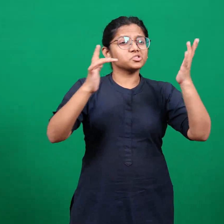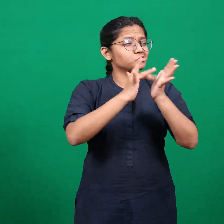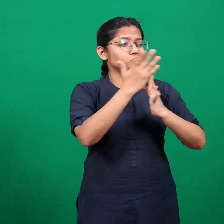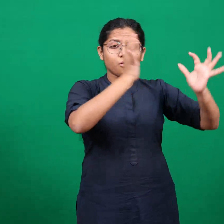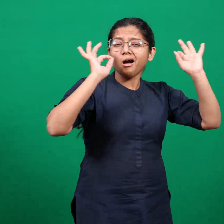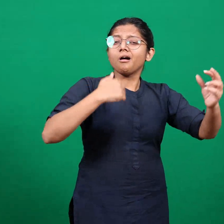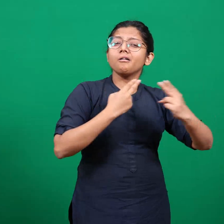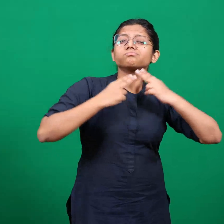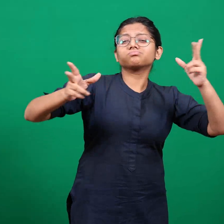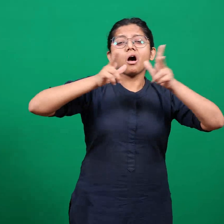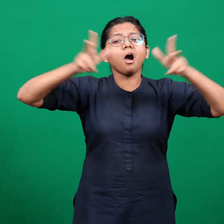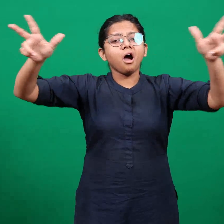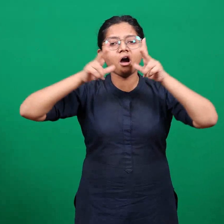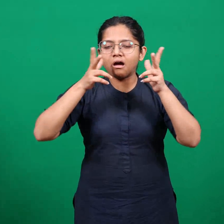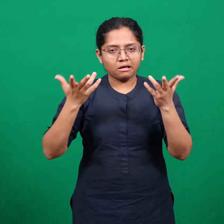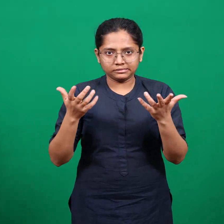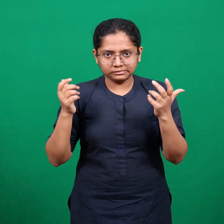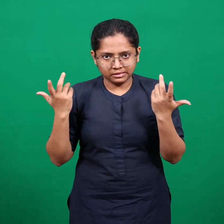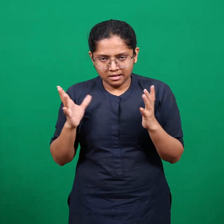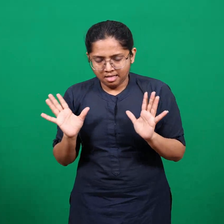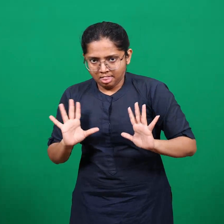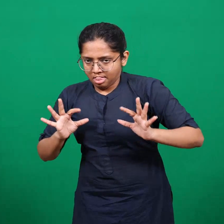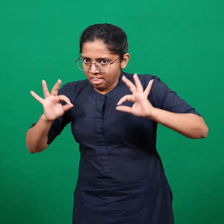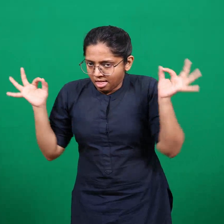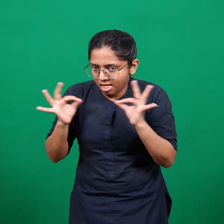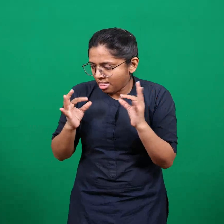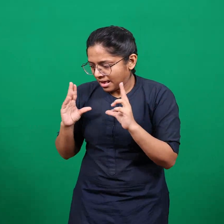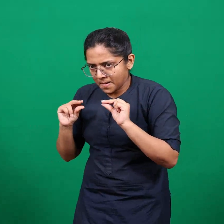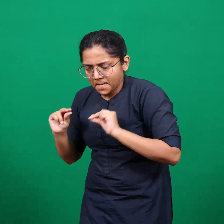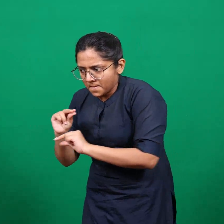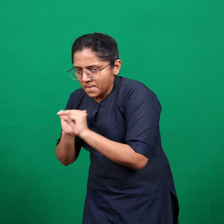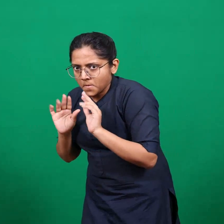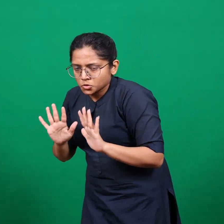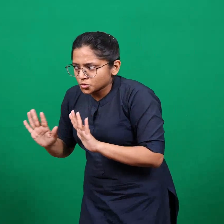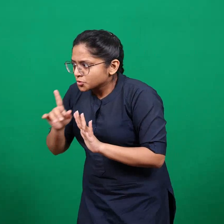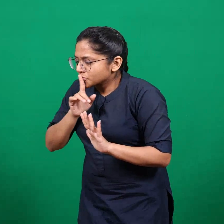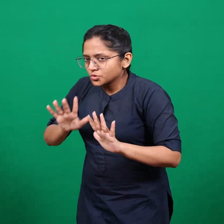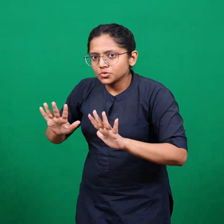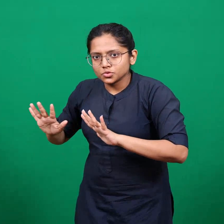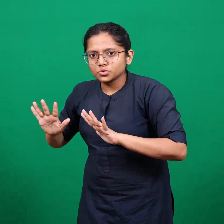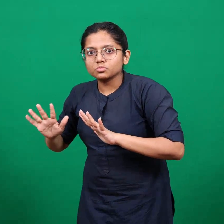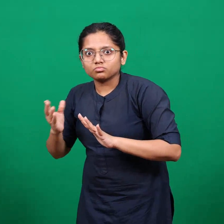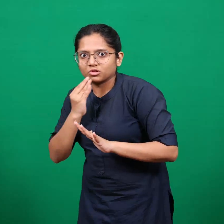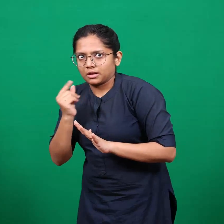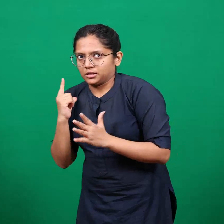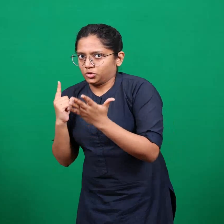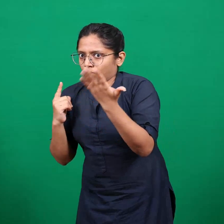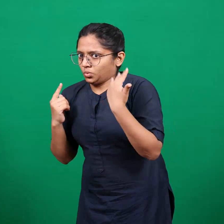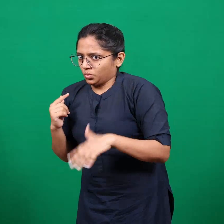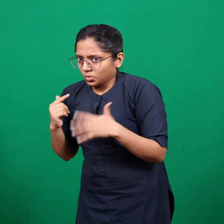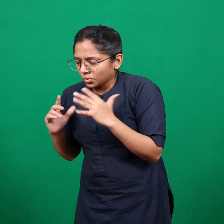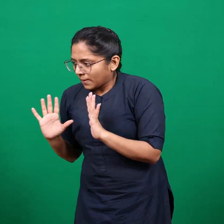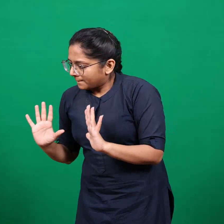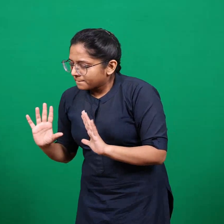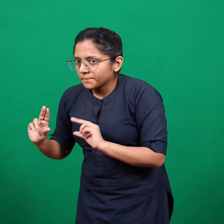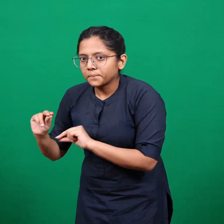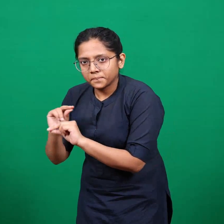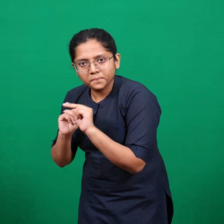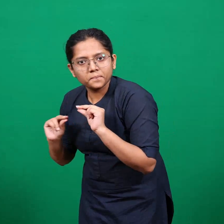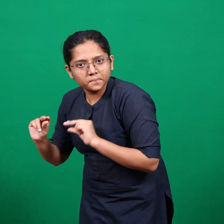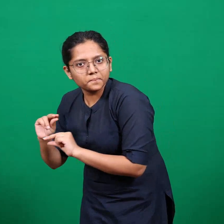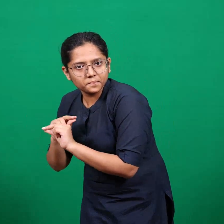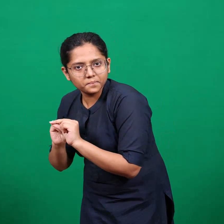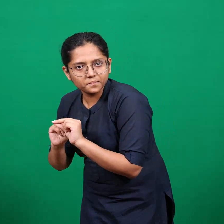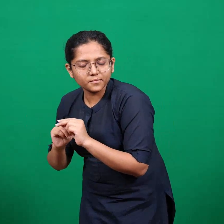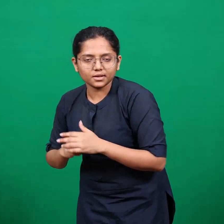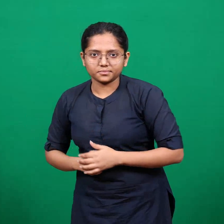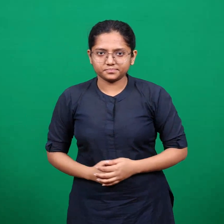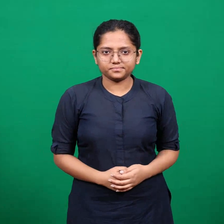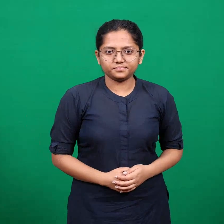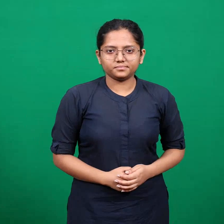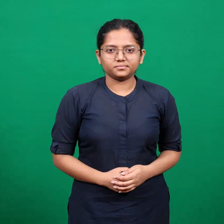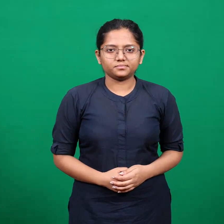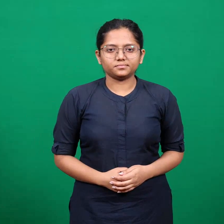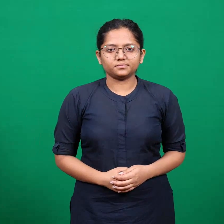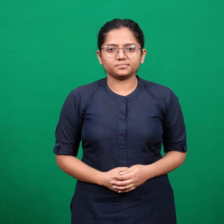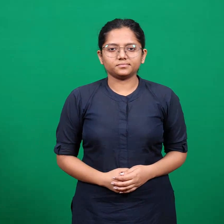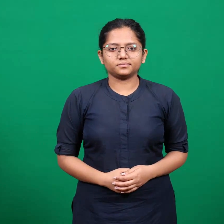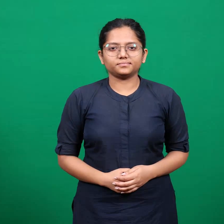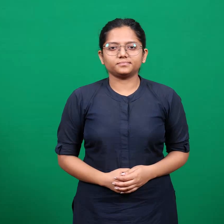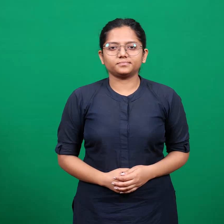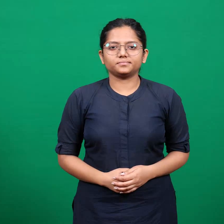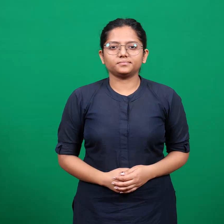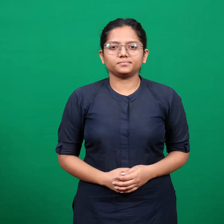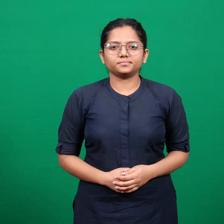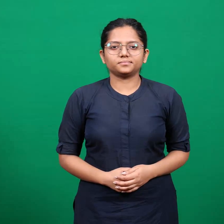Yet no one would speak publicly about Him for fear of the Jews.